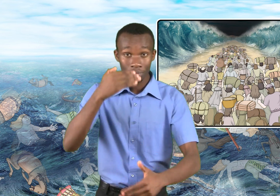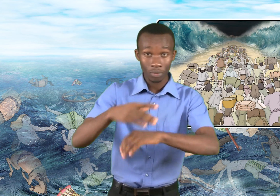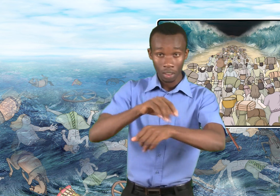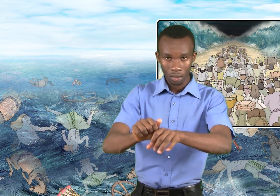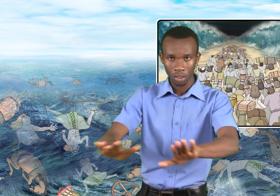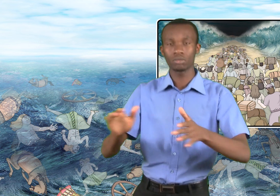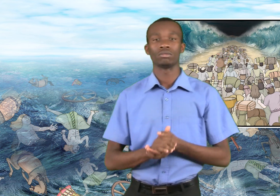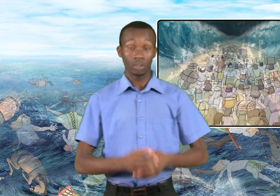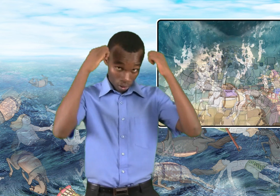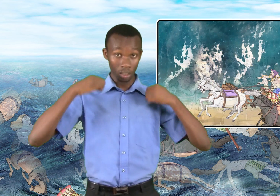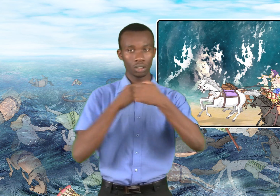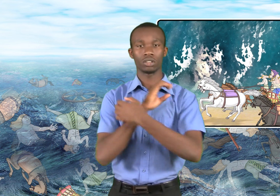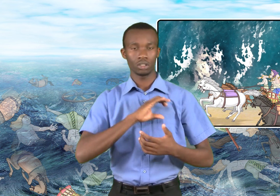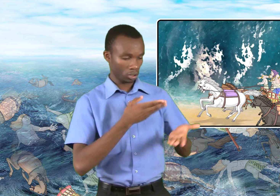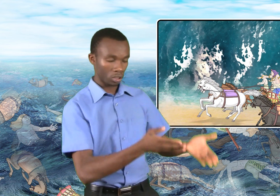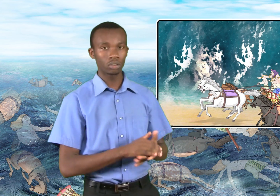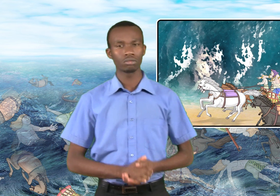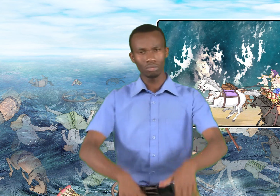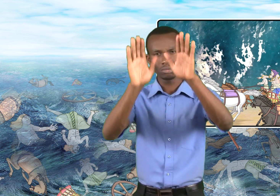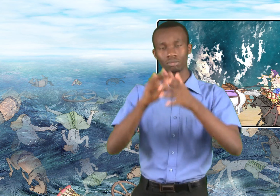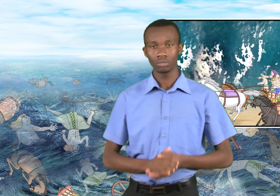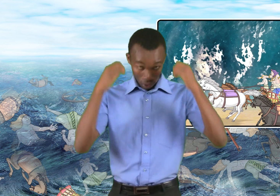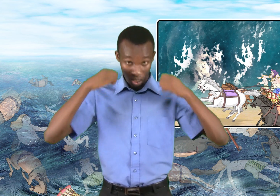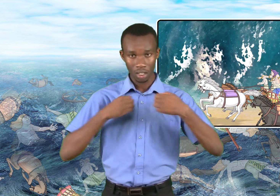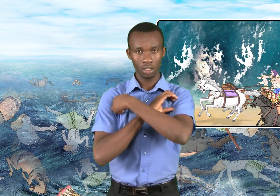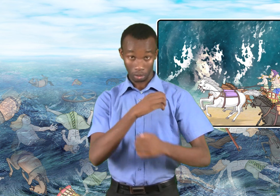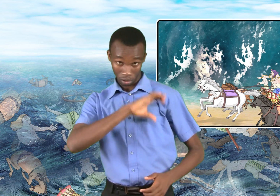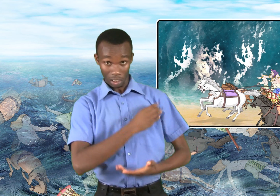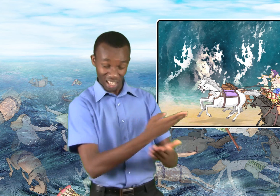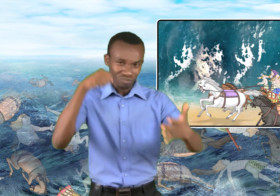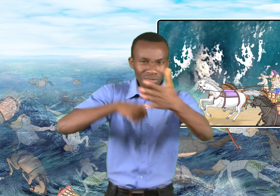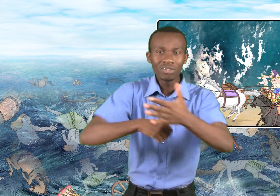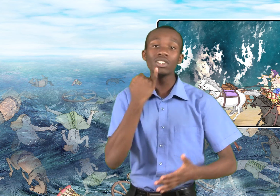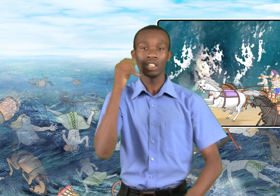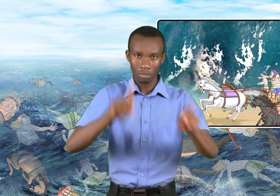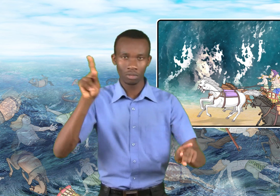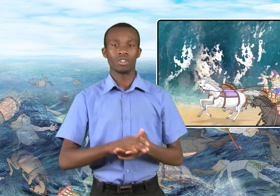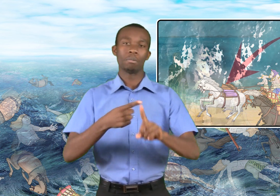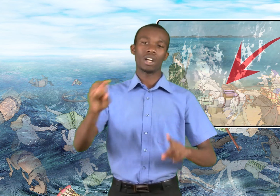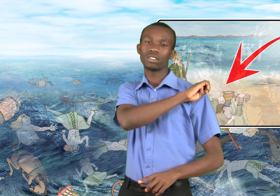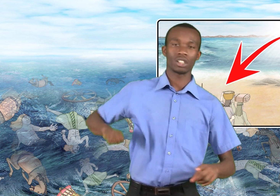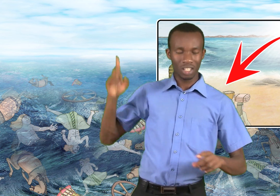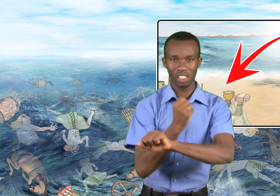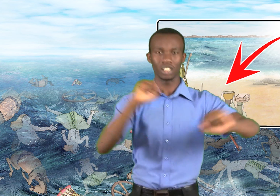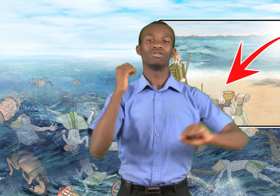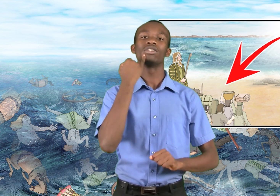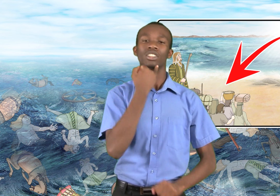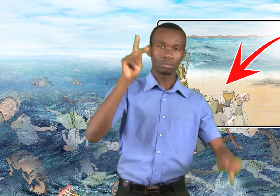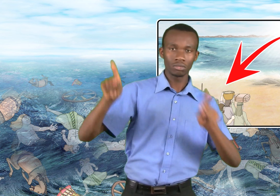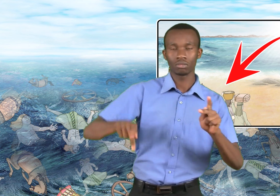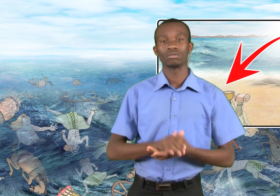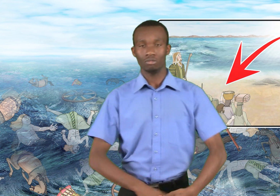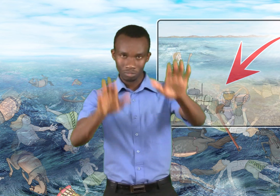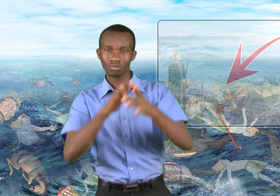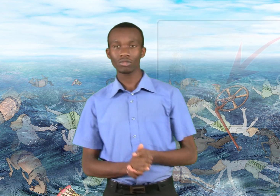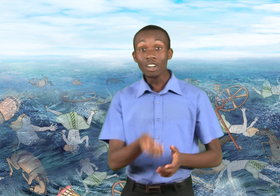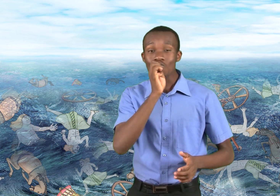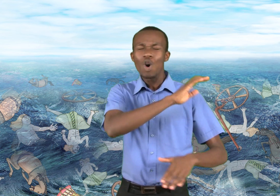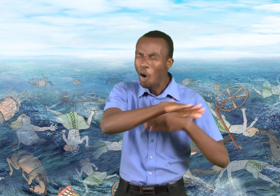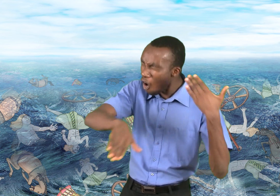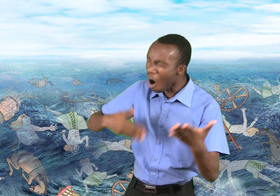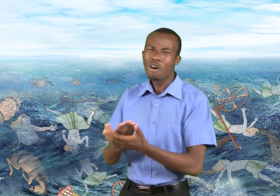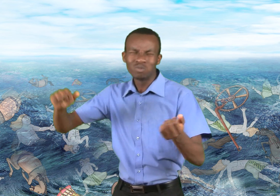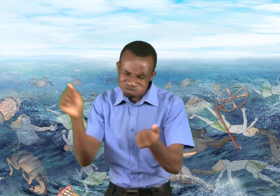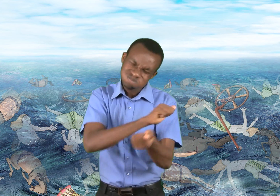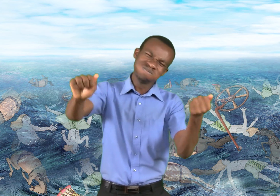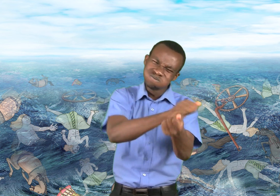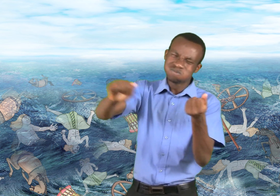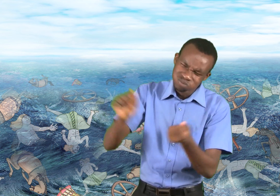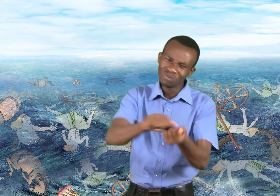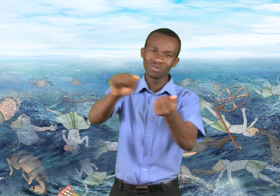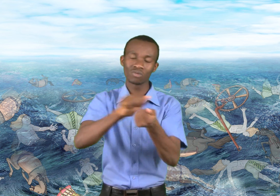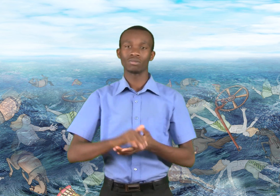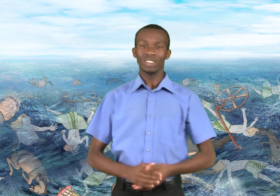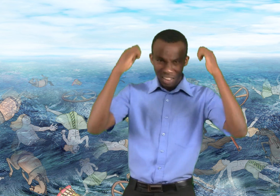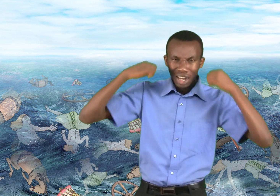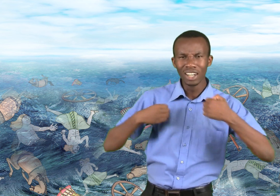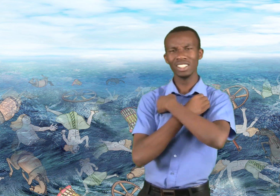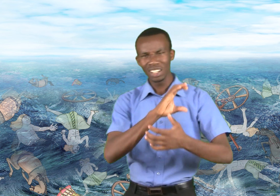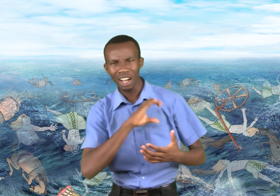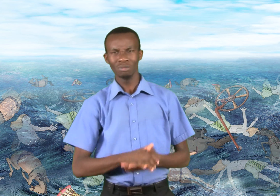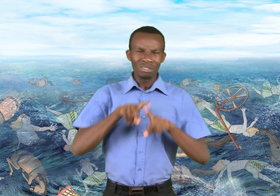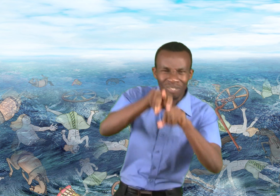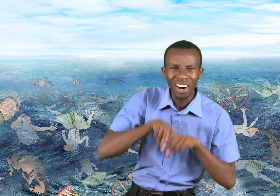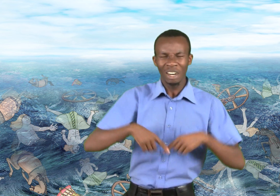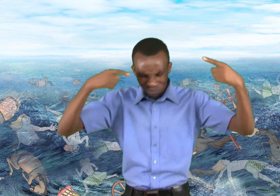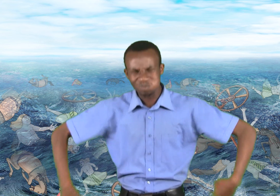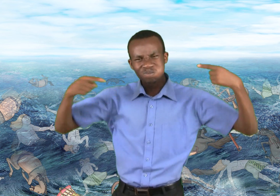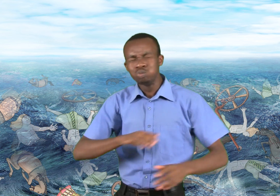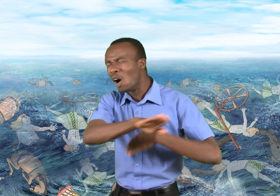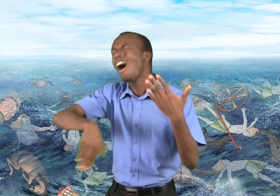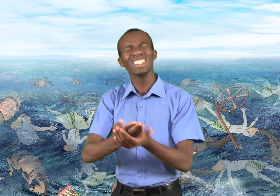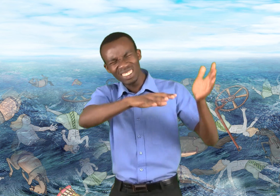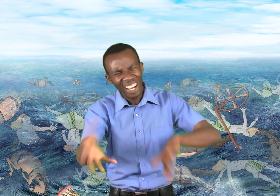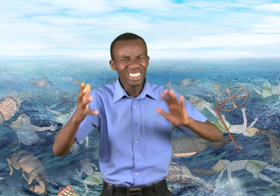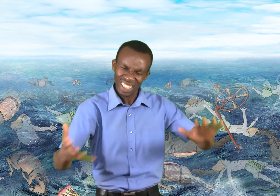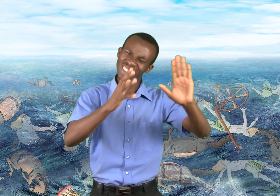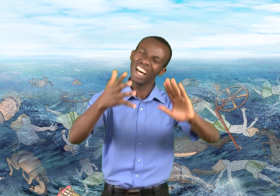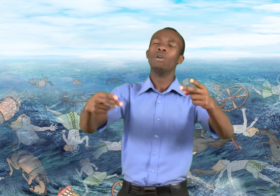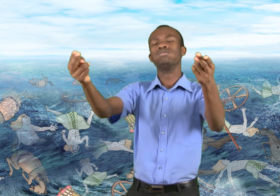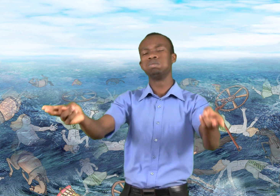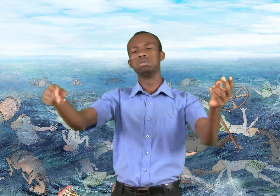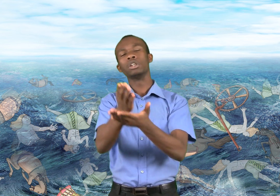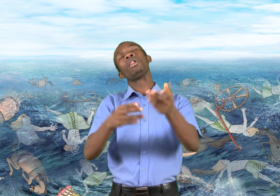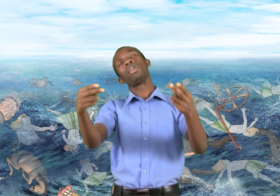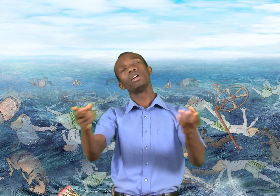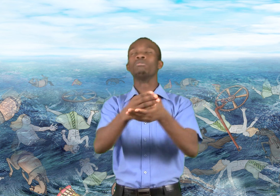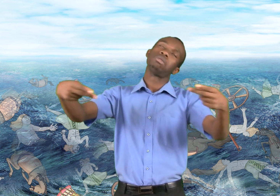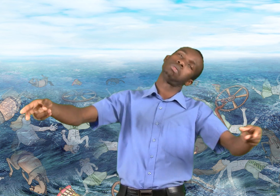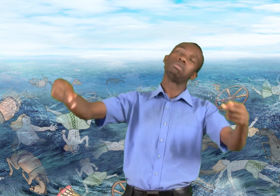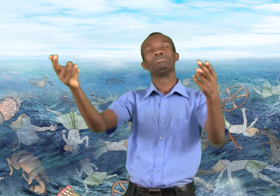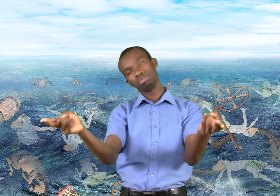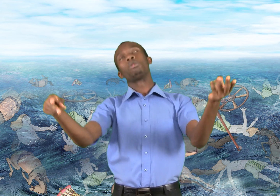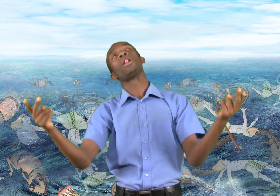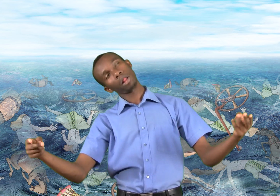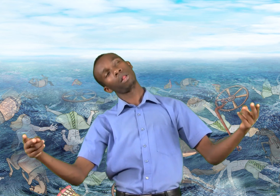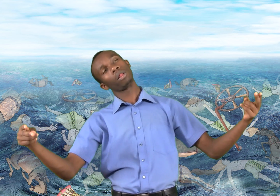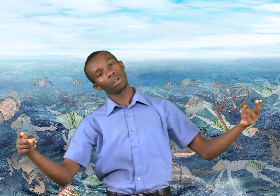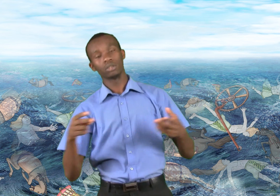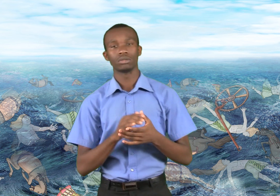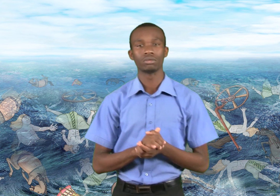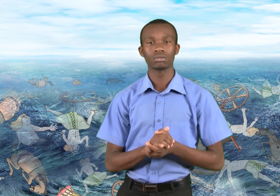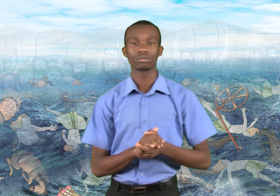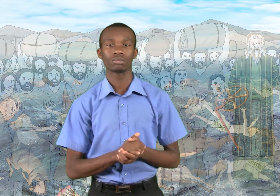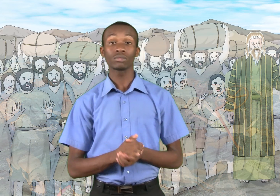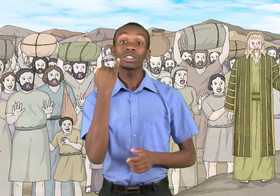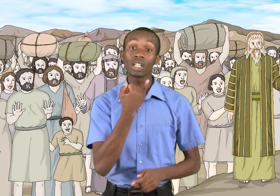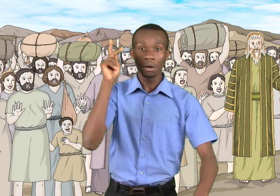That day the LORD saved Israel from the hand of the Egyptians, and Israel saw the Egyptians dead on the shore.